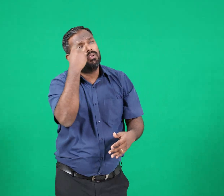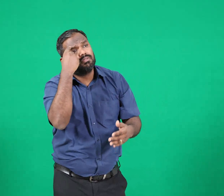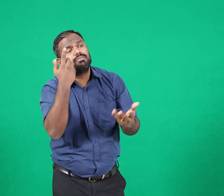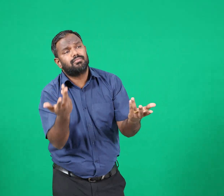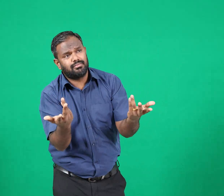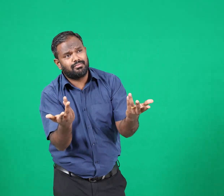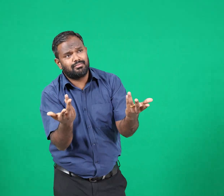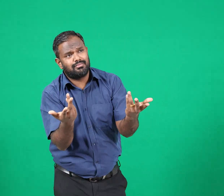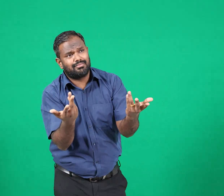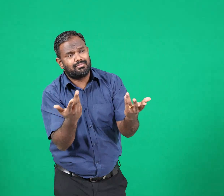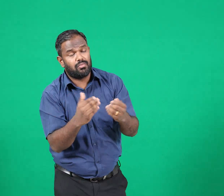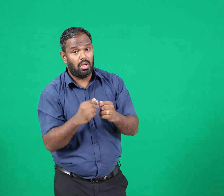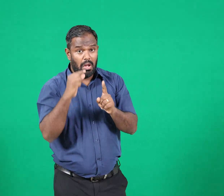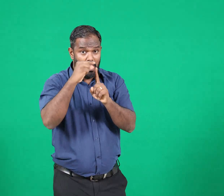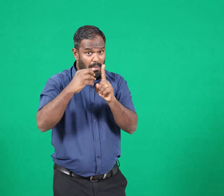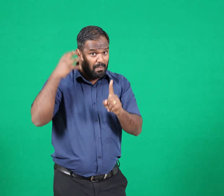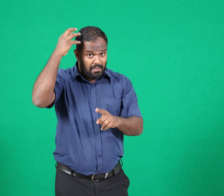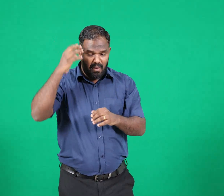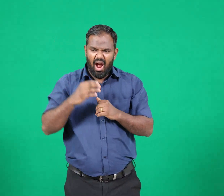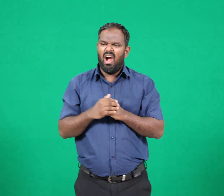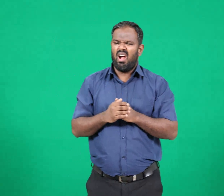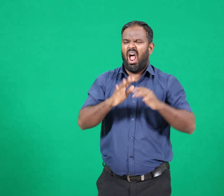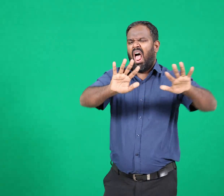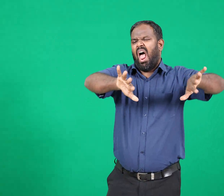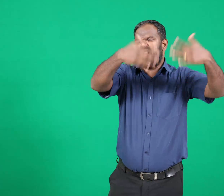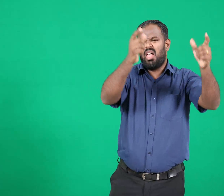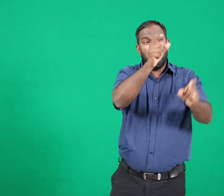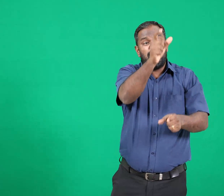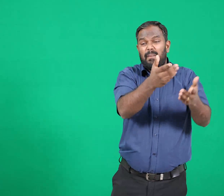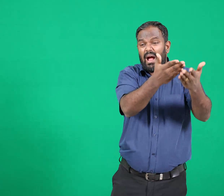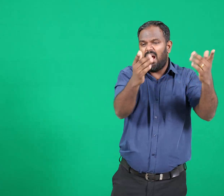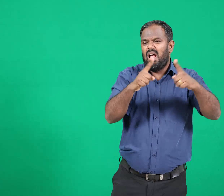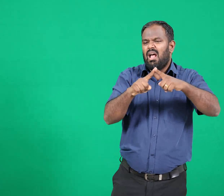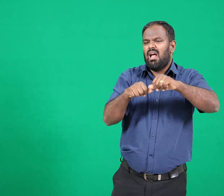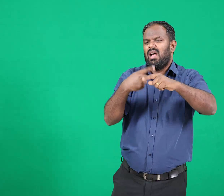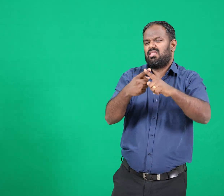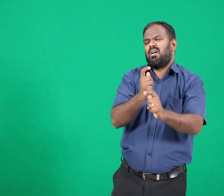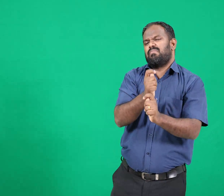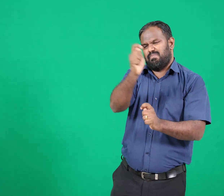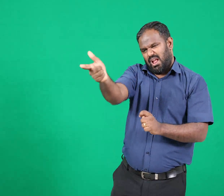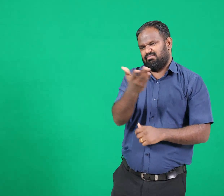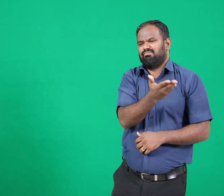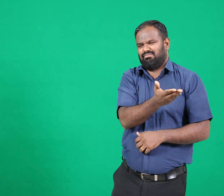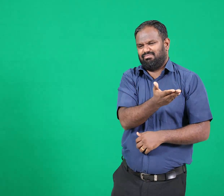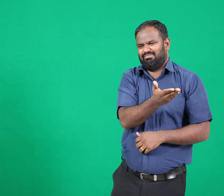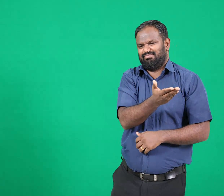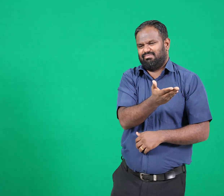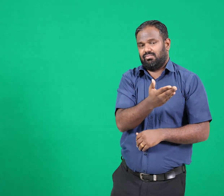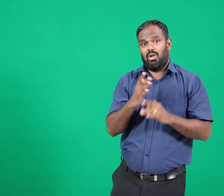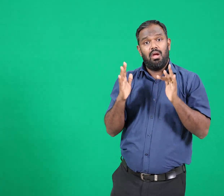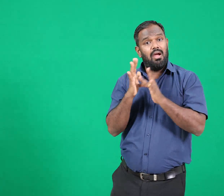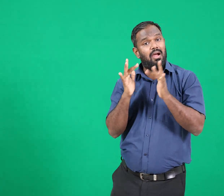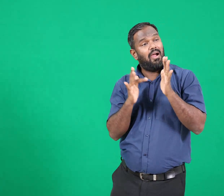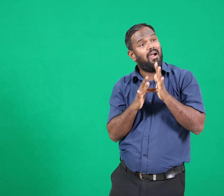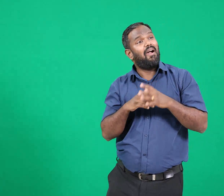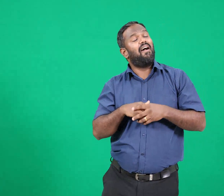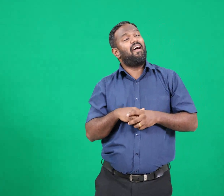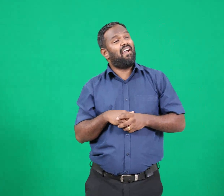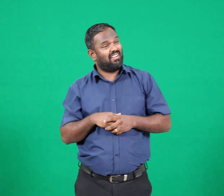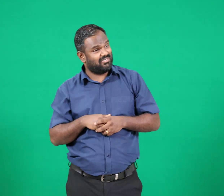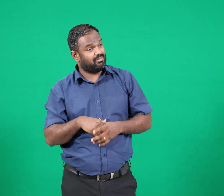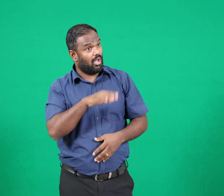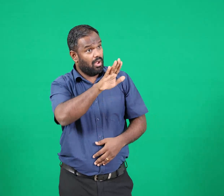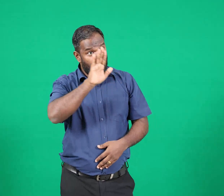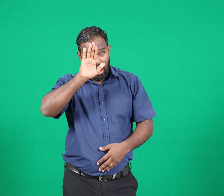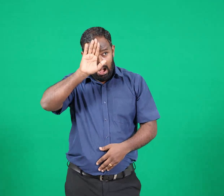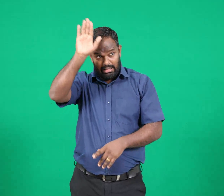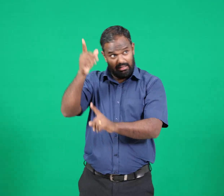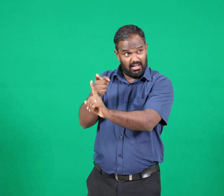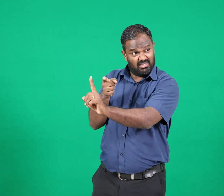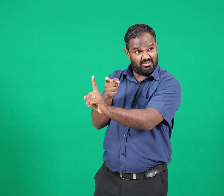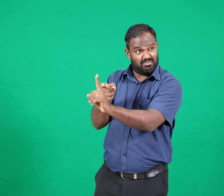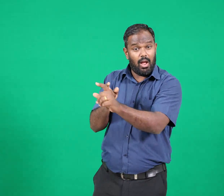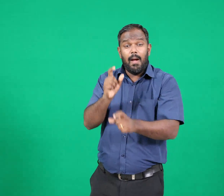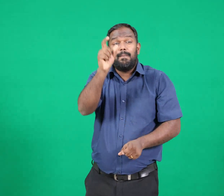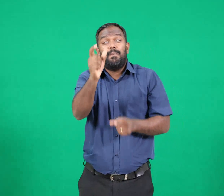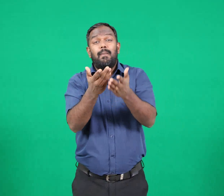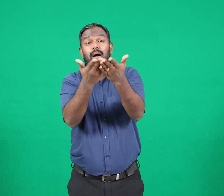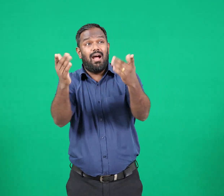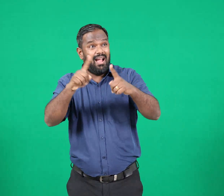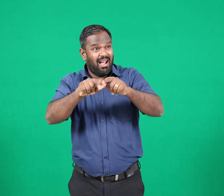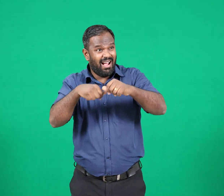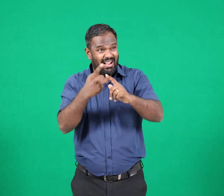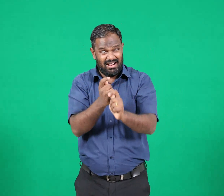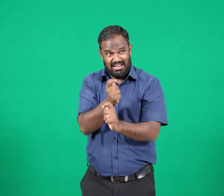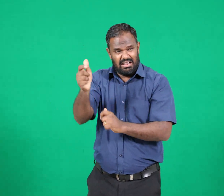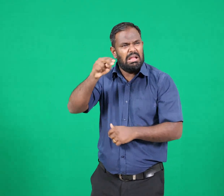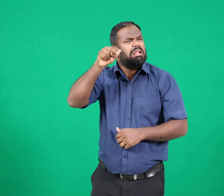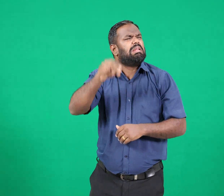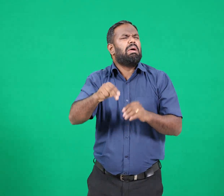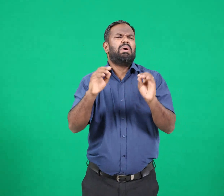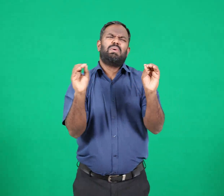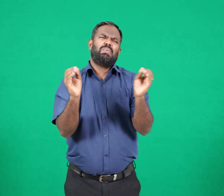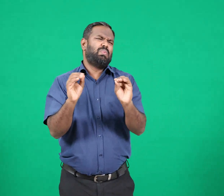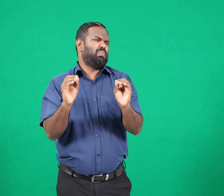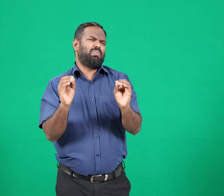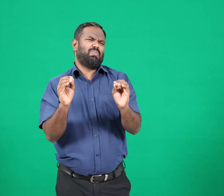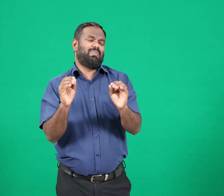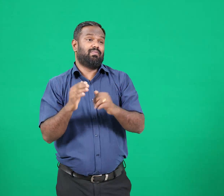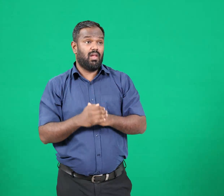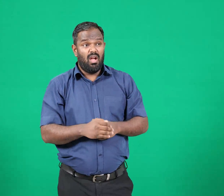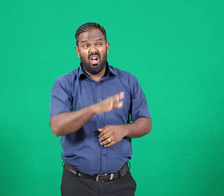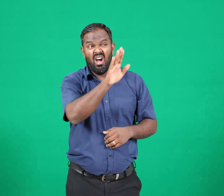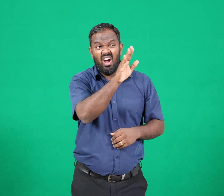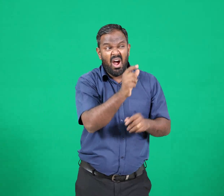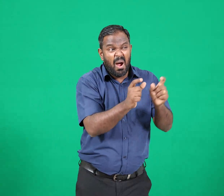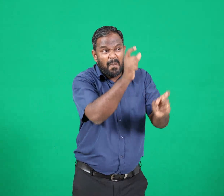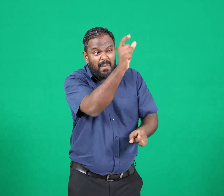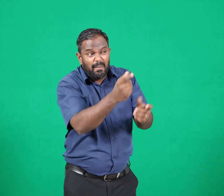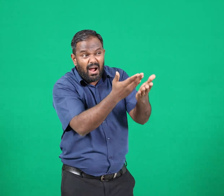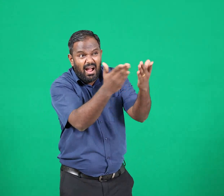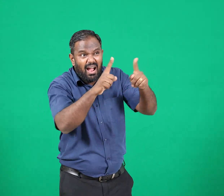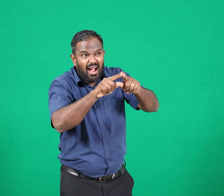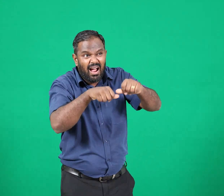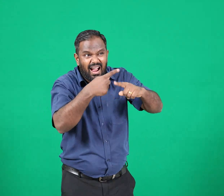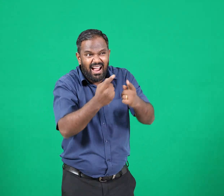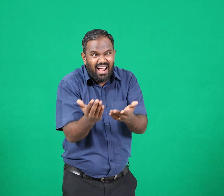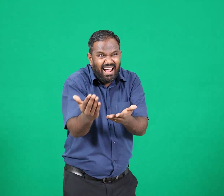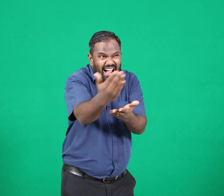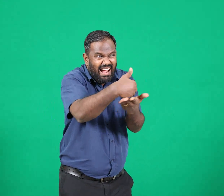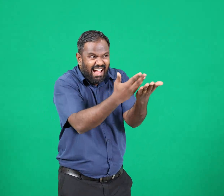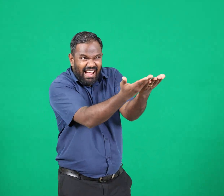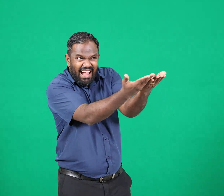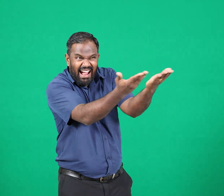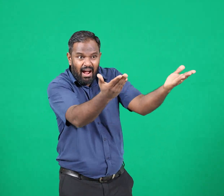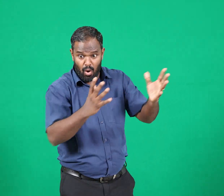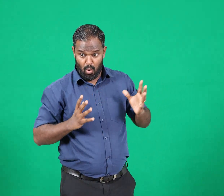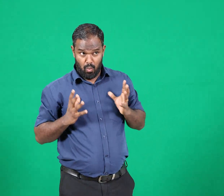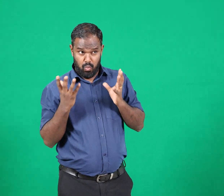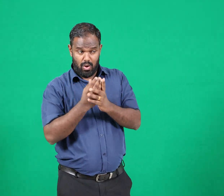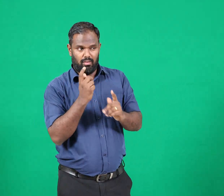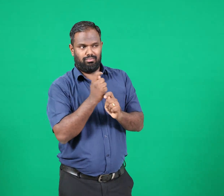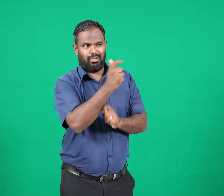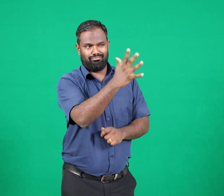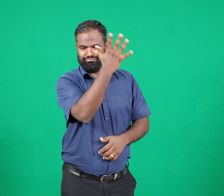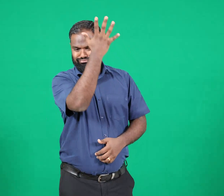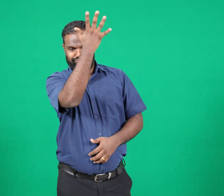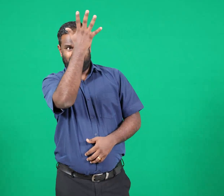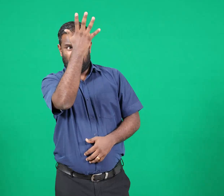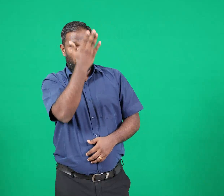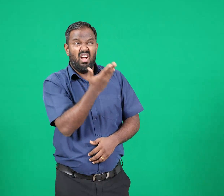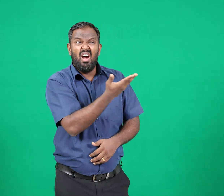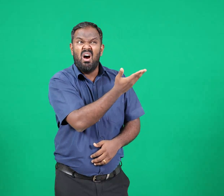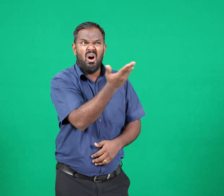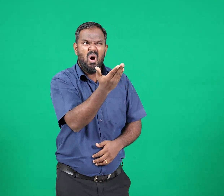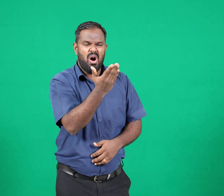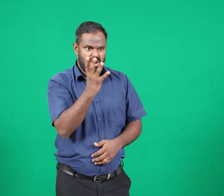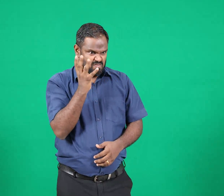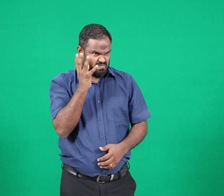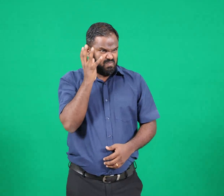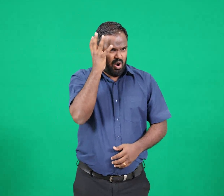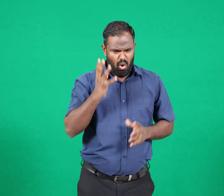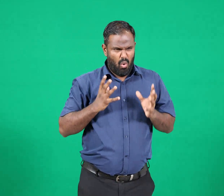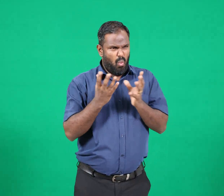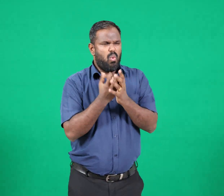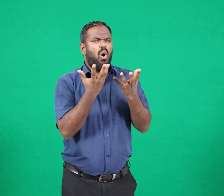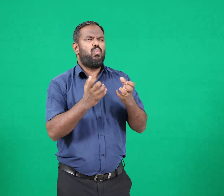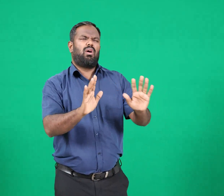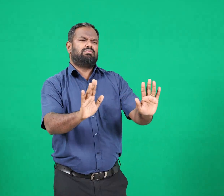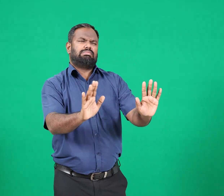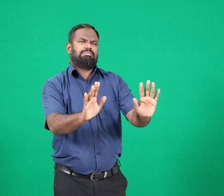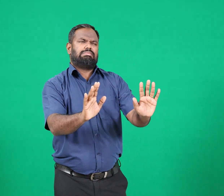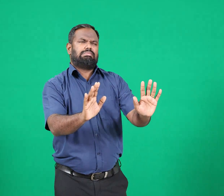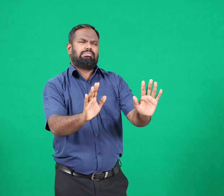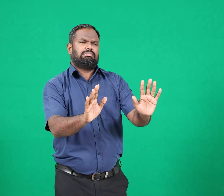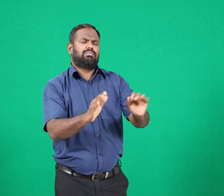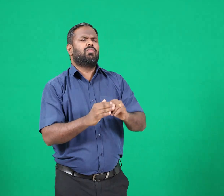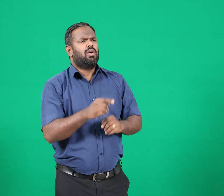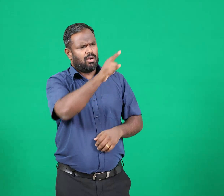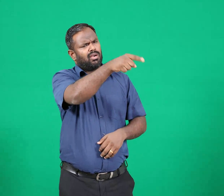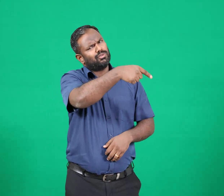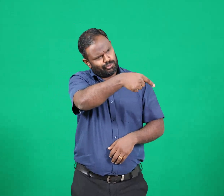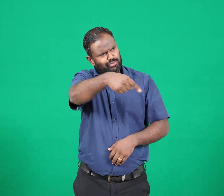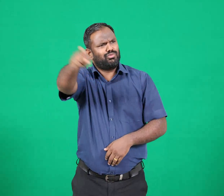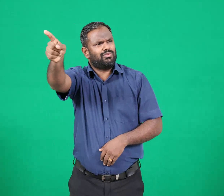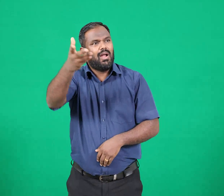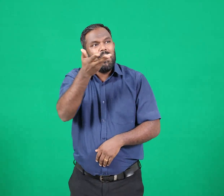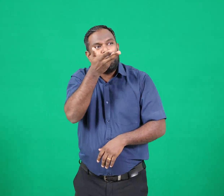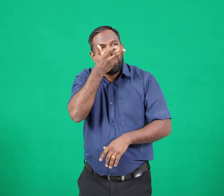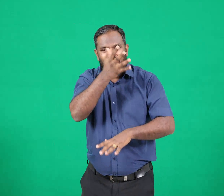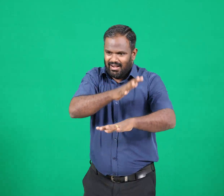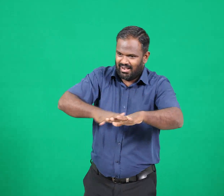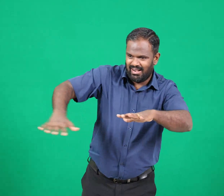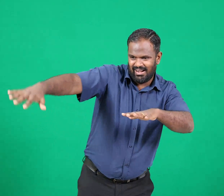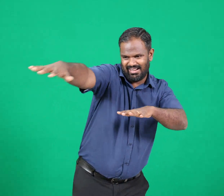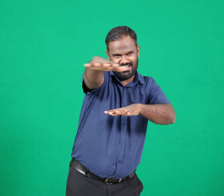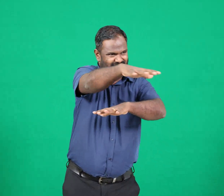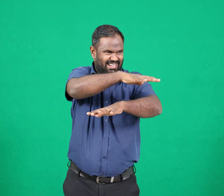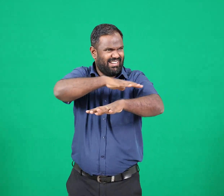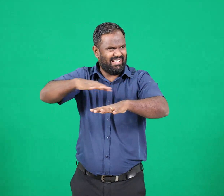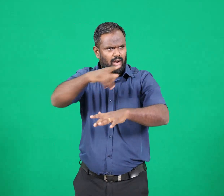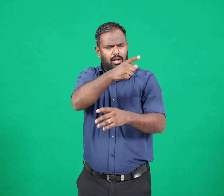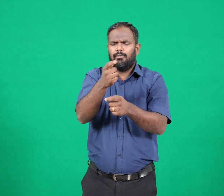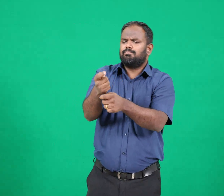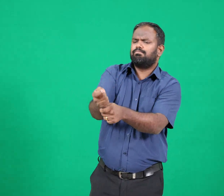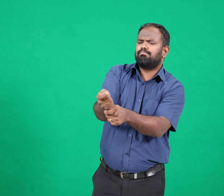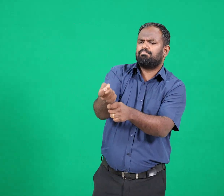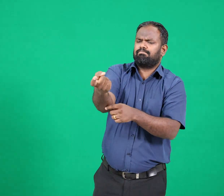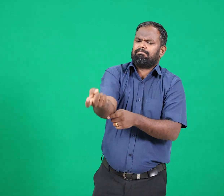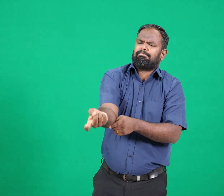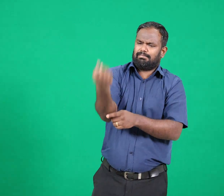"Then the sons are exempt," Jesus declared. "But so that we may not offend them, go to the sea, cast a hook, and take the first fish you catch.